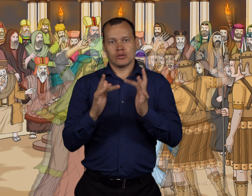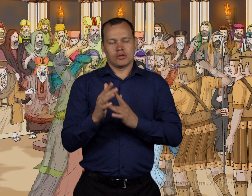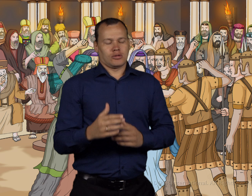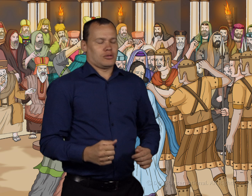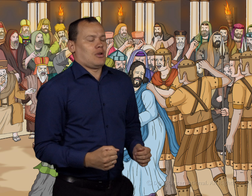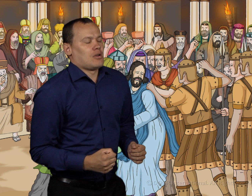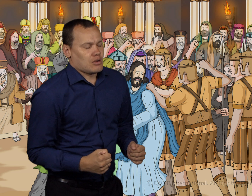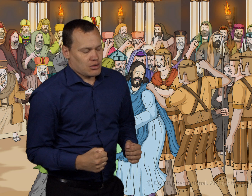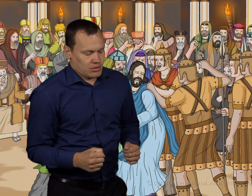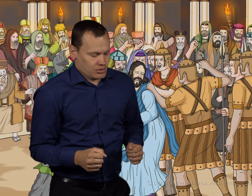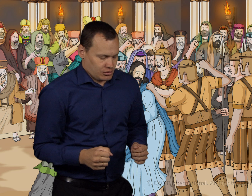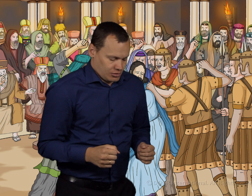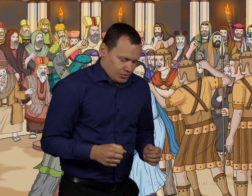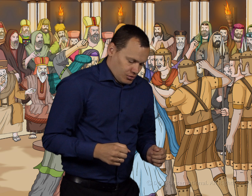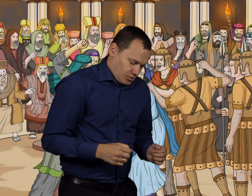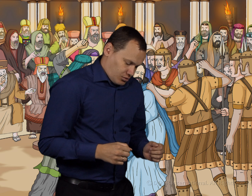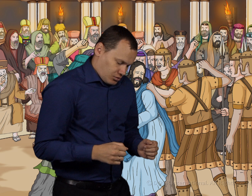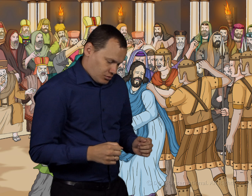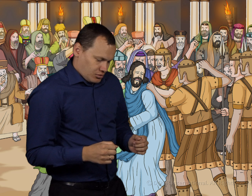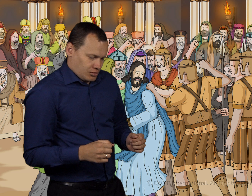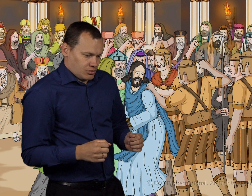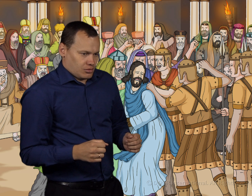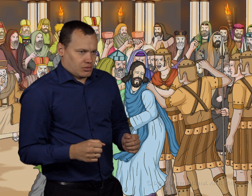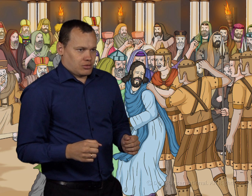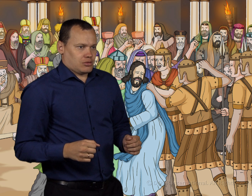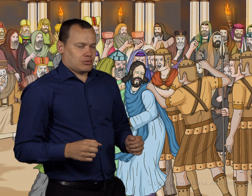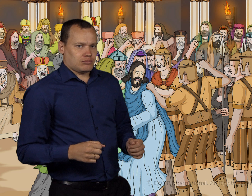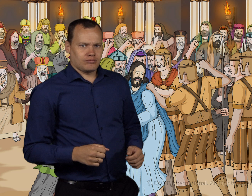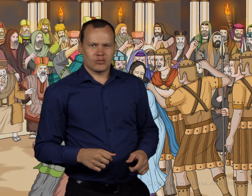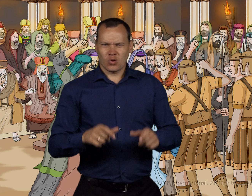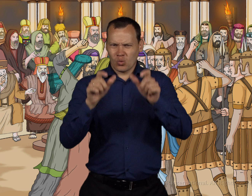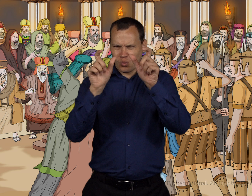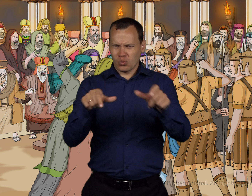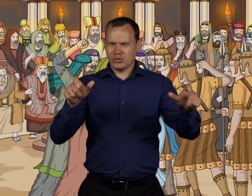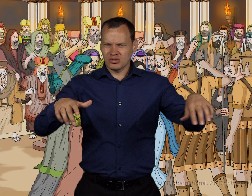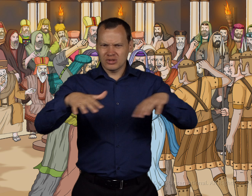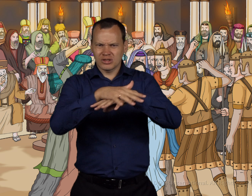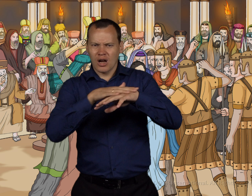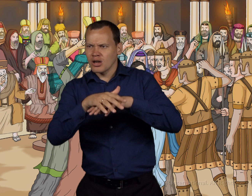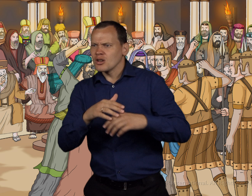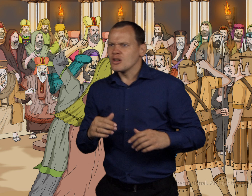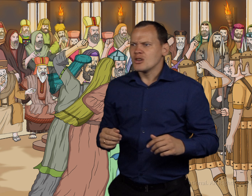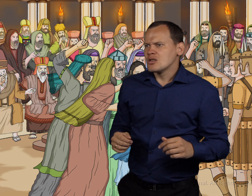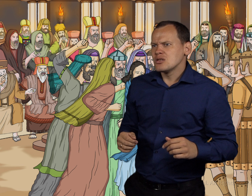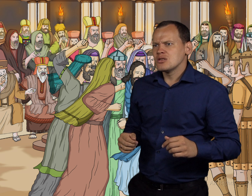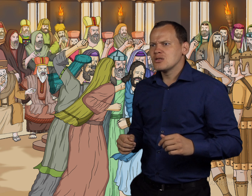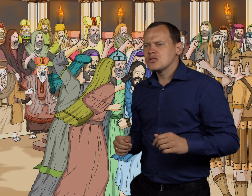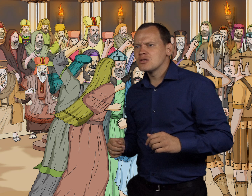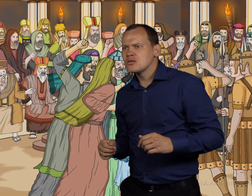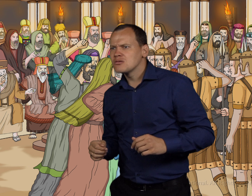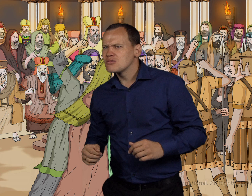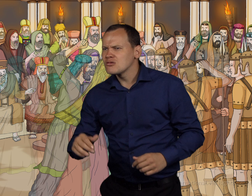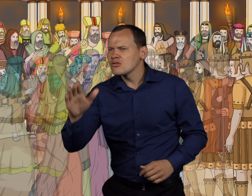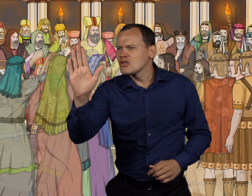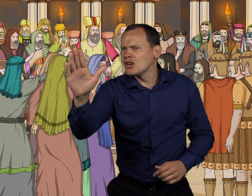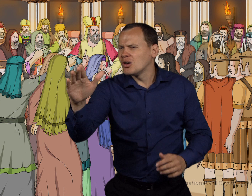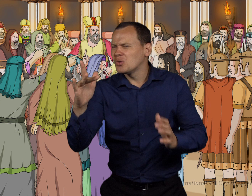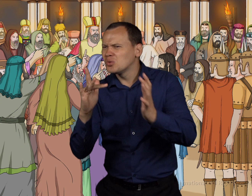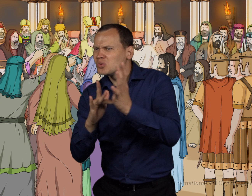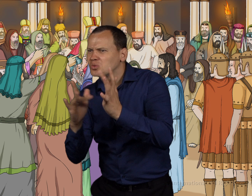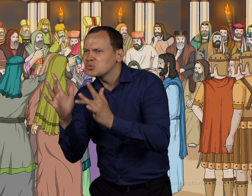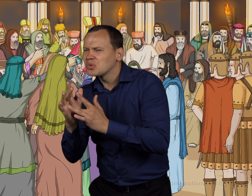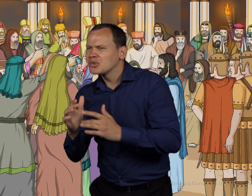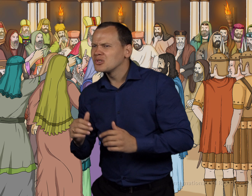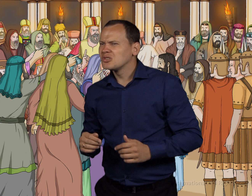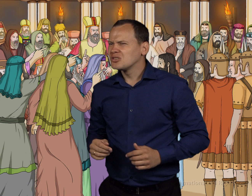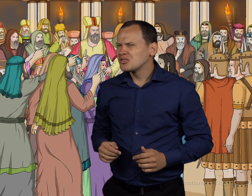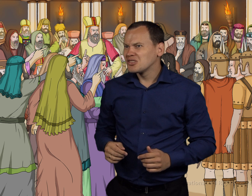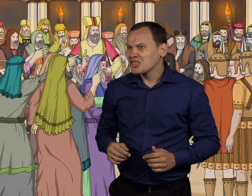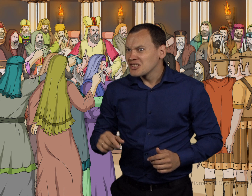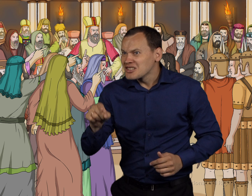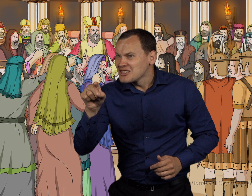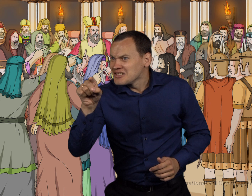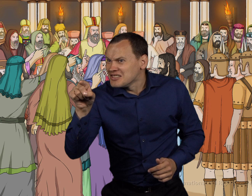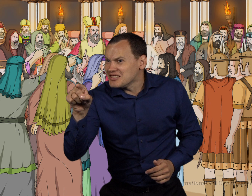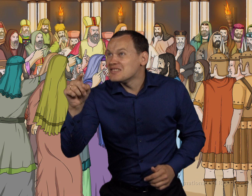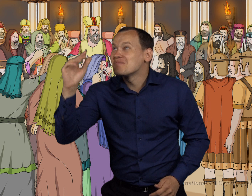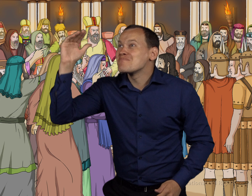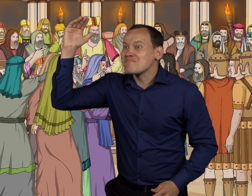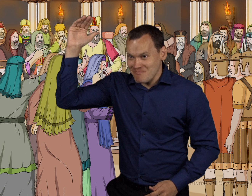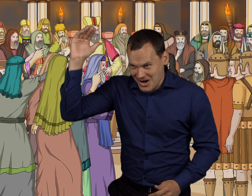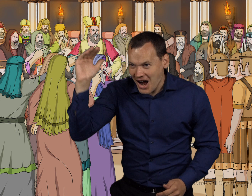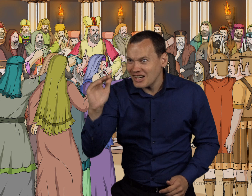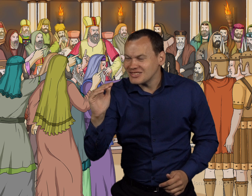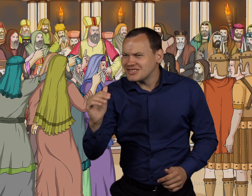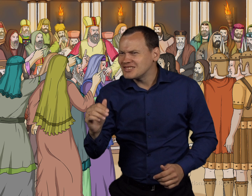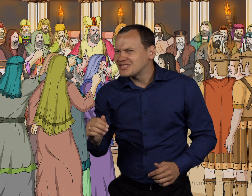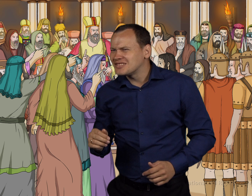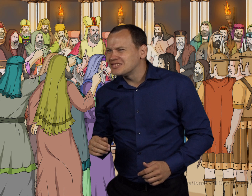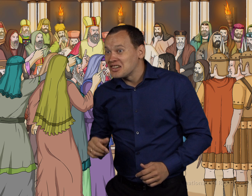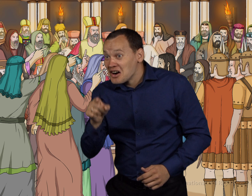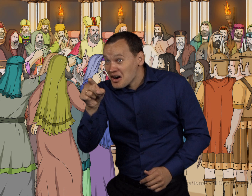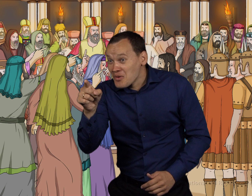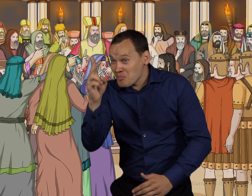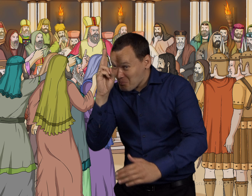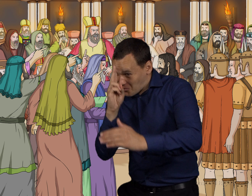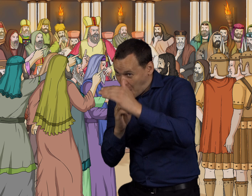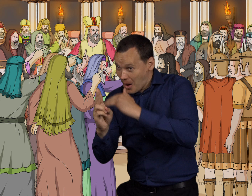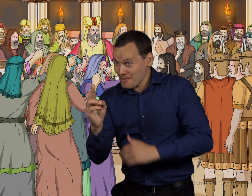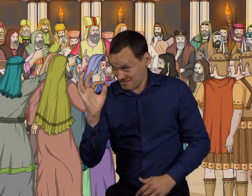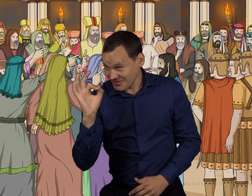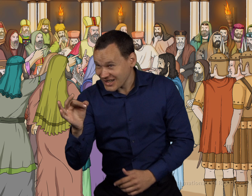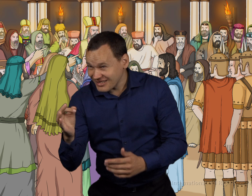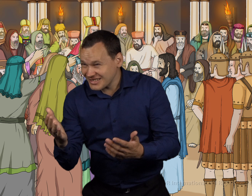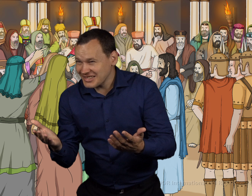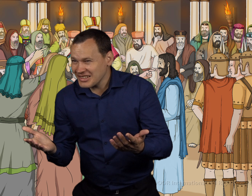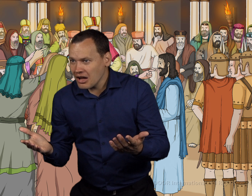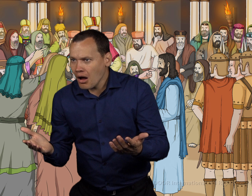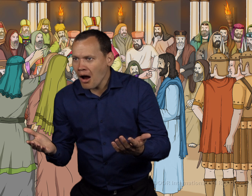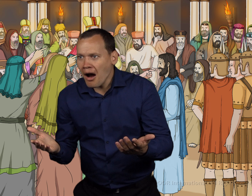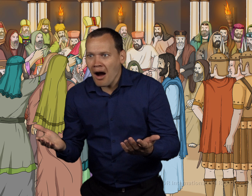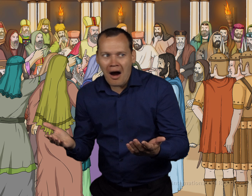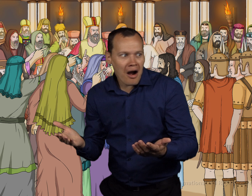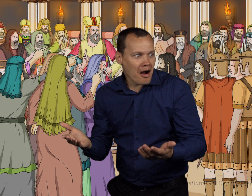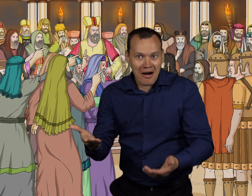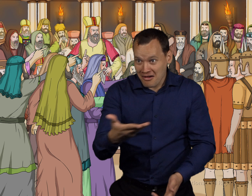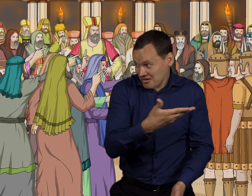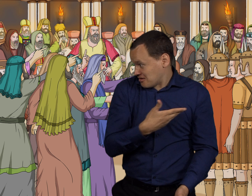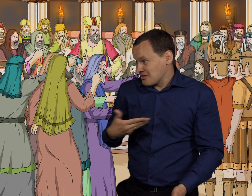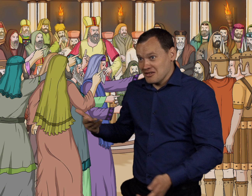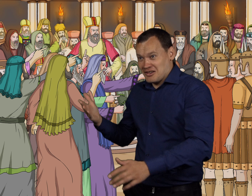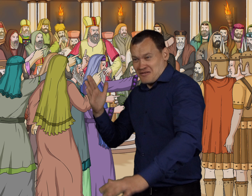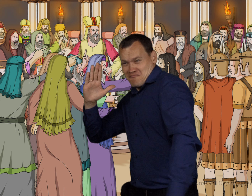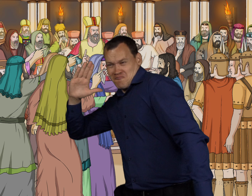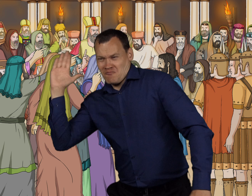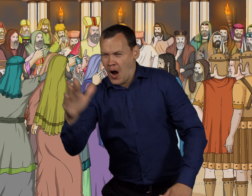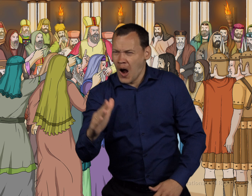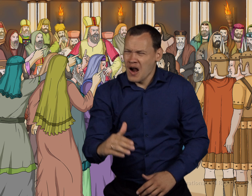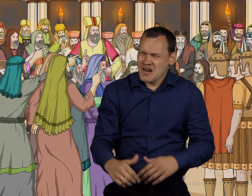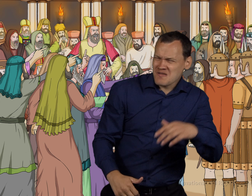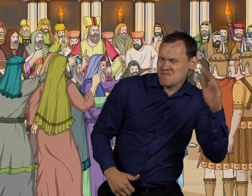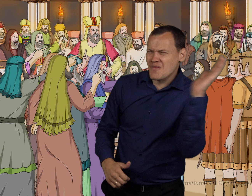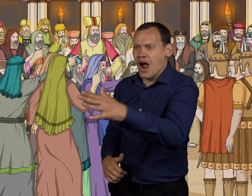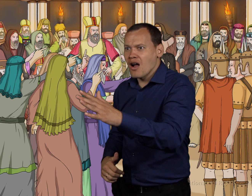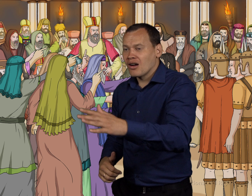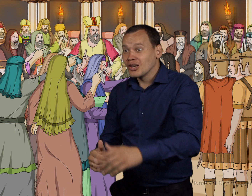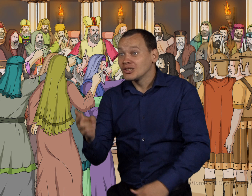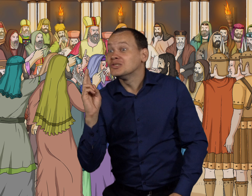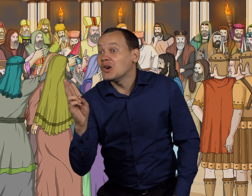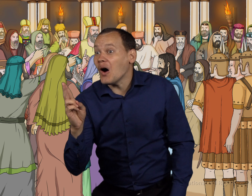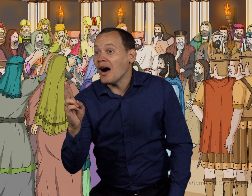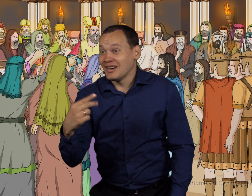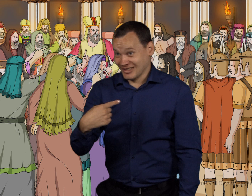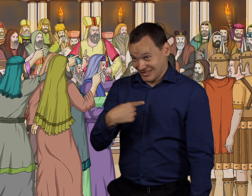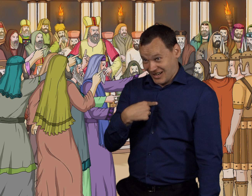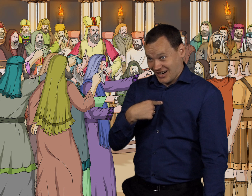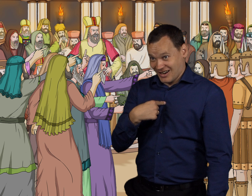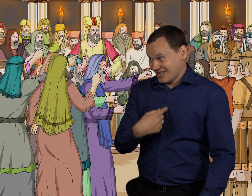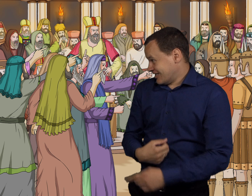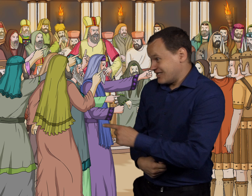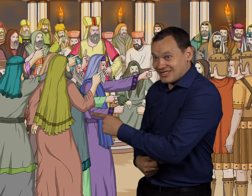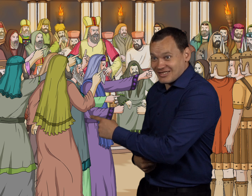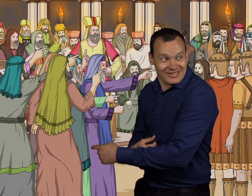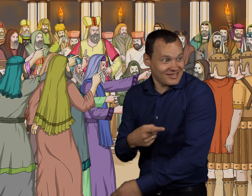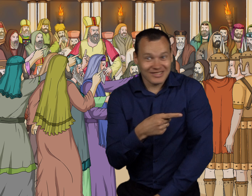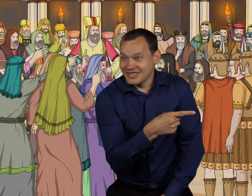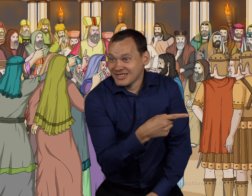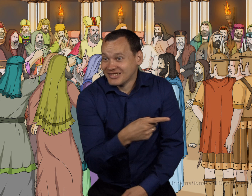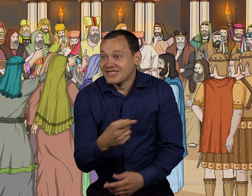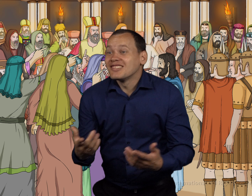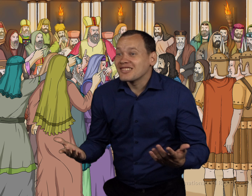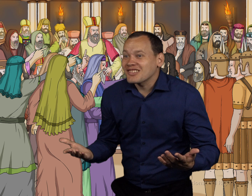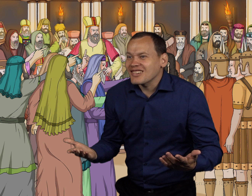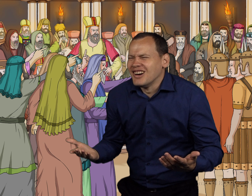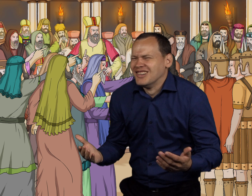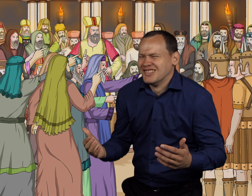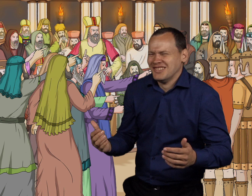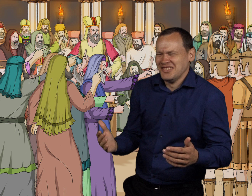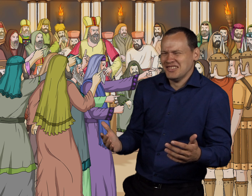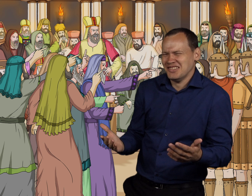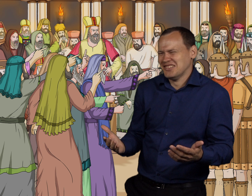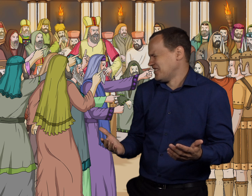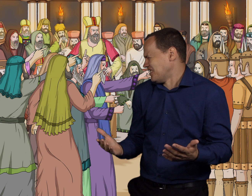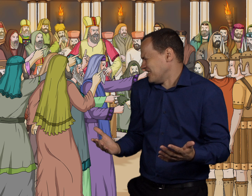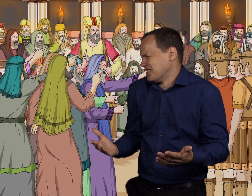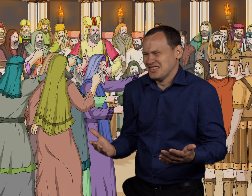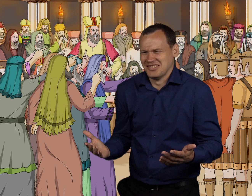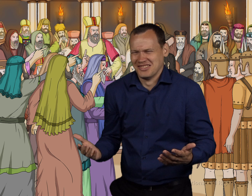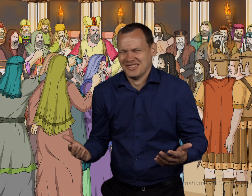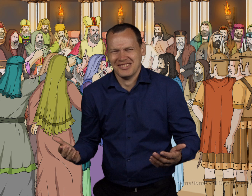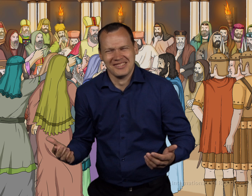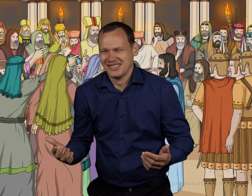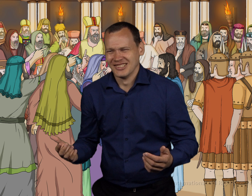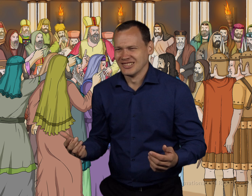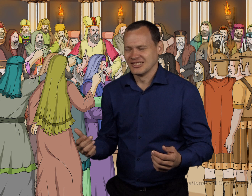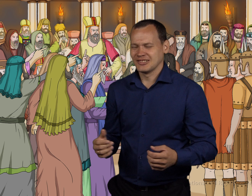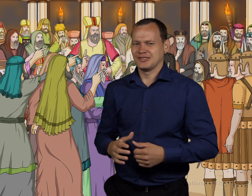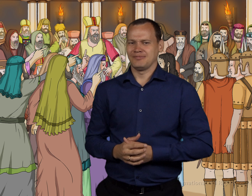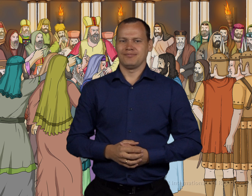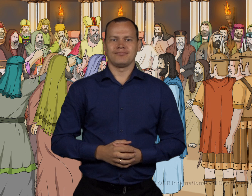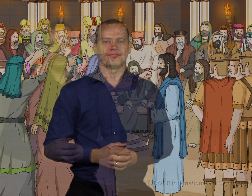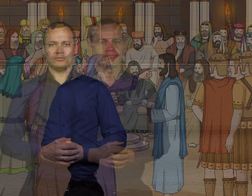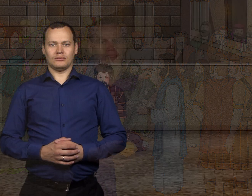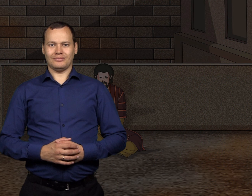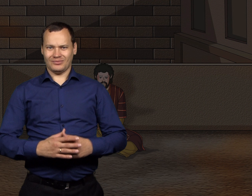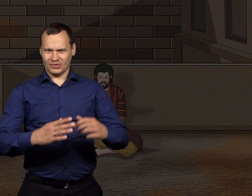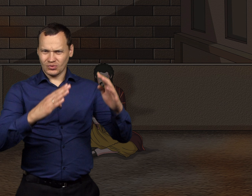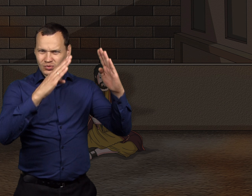Others slapped Him and said, “Prophesy to us, Christ!